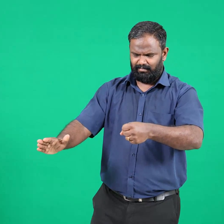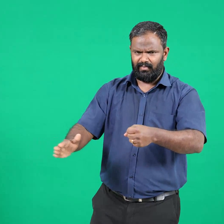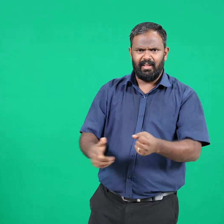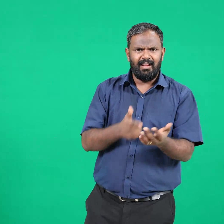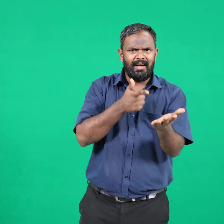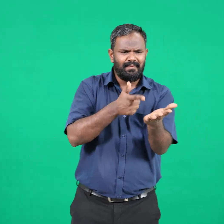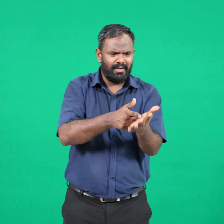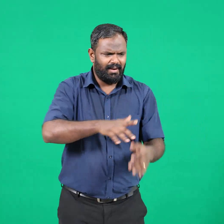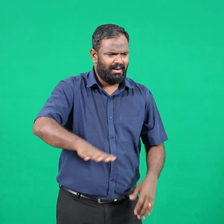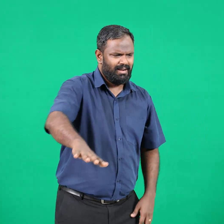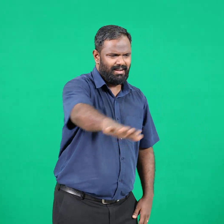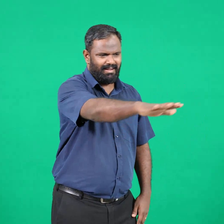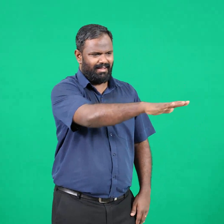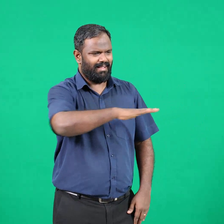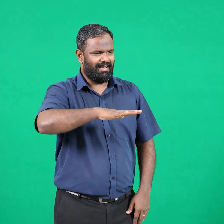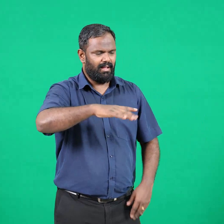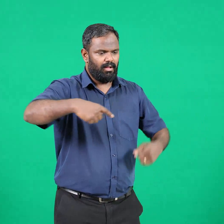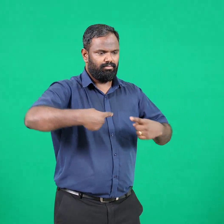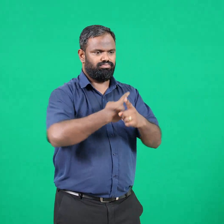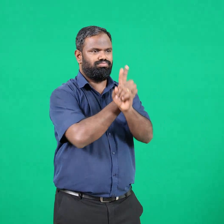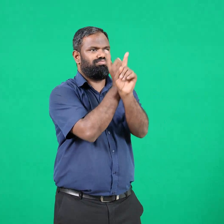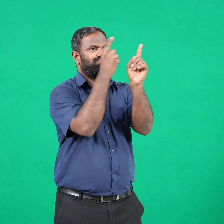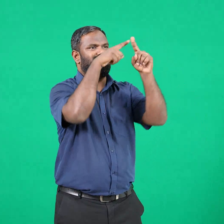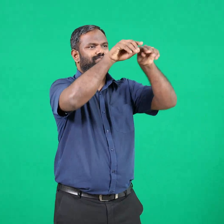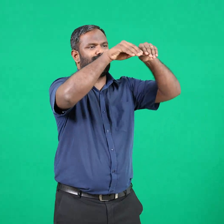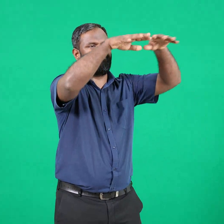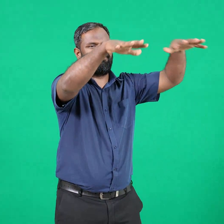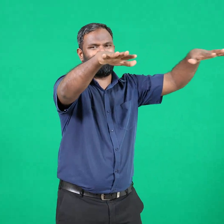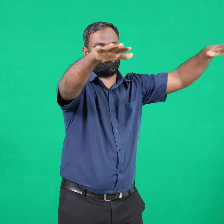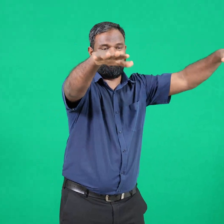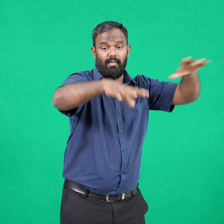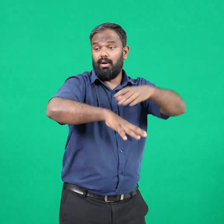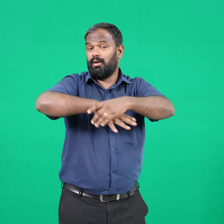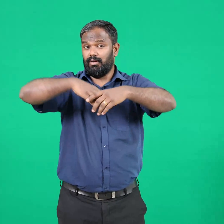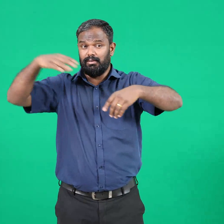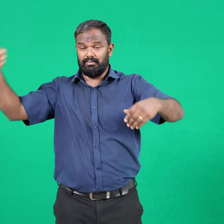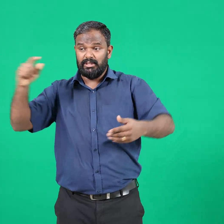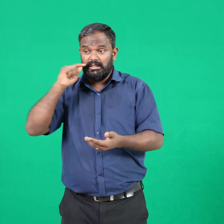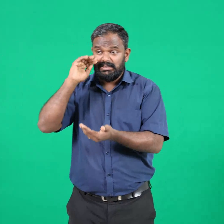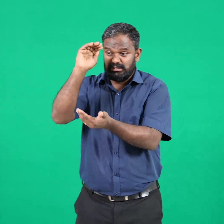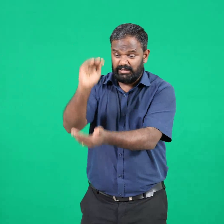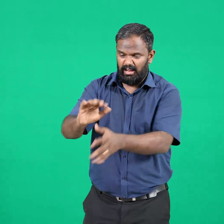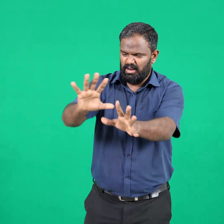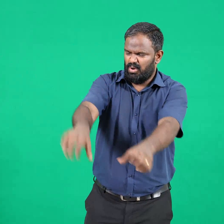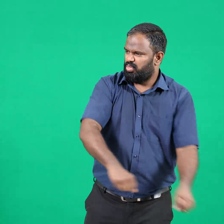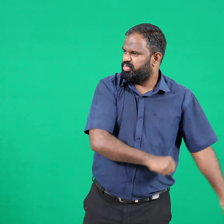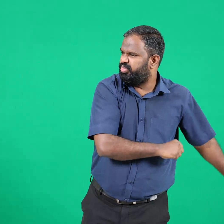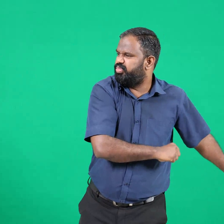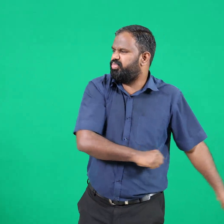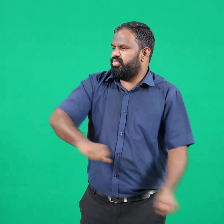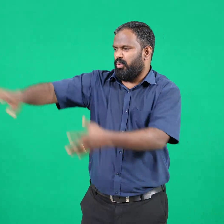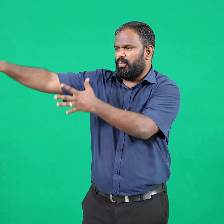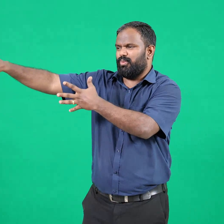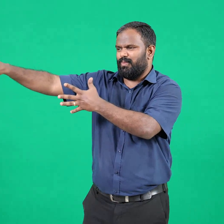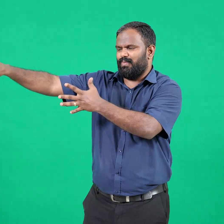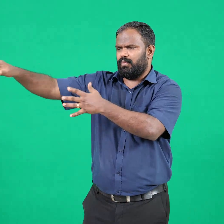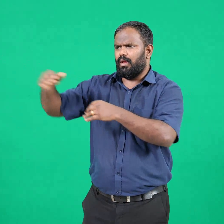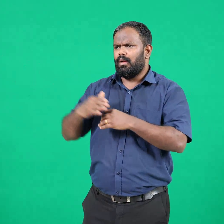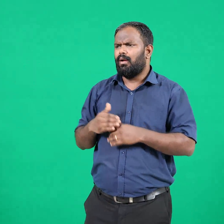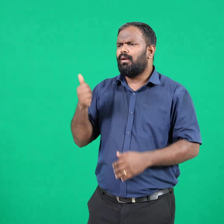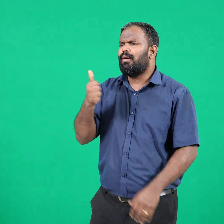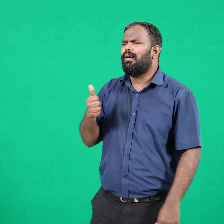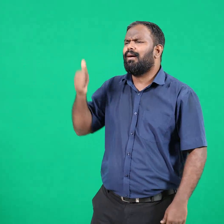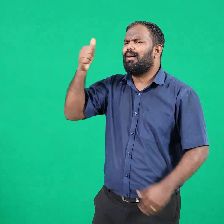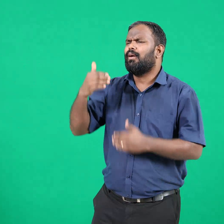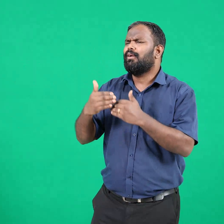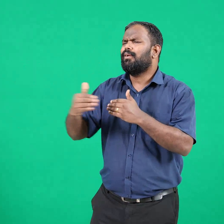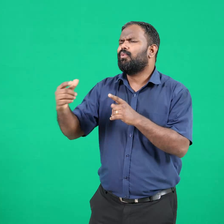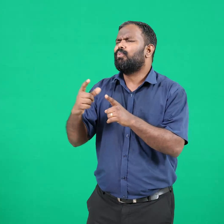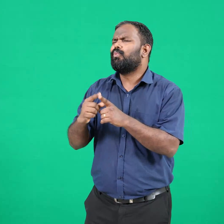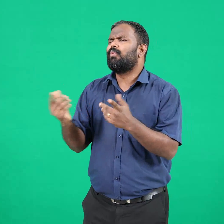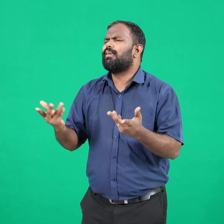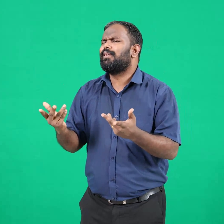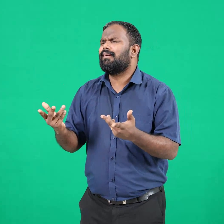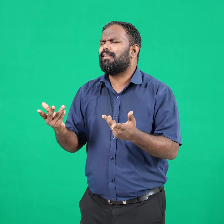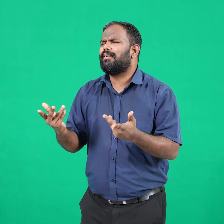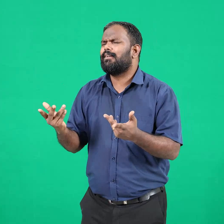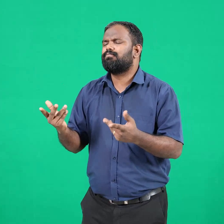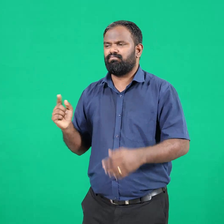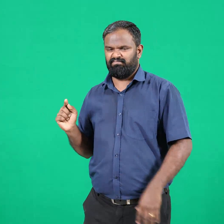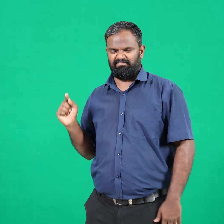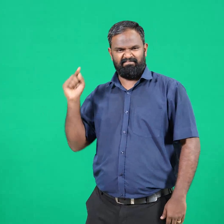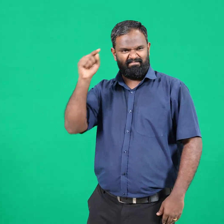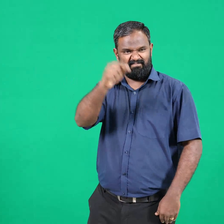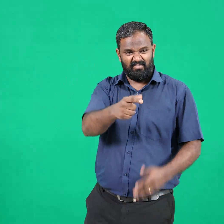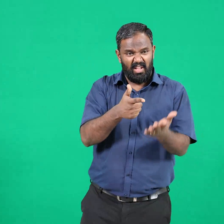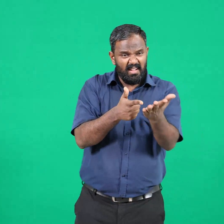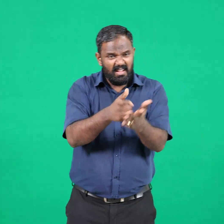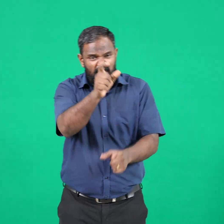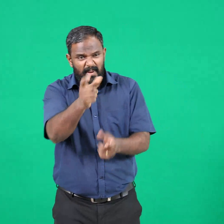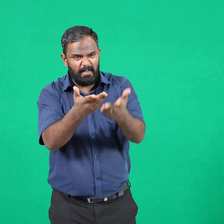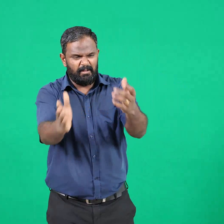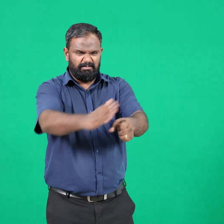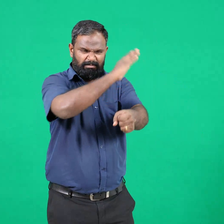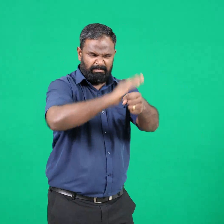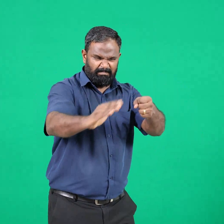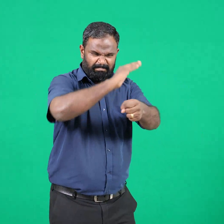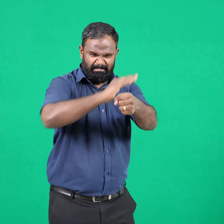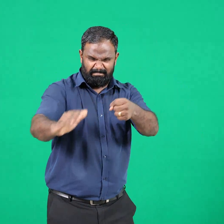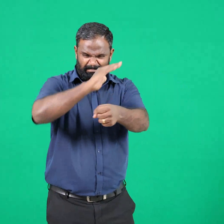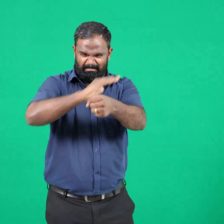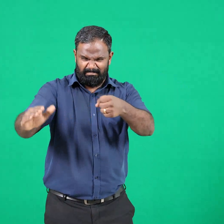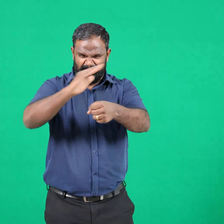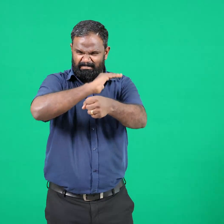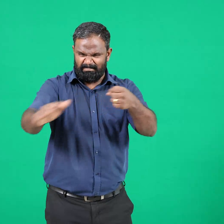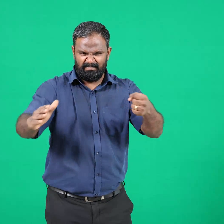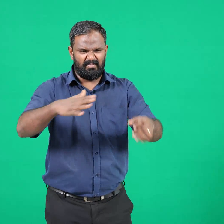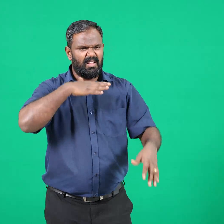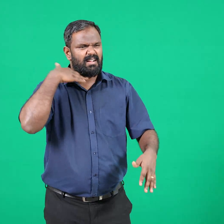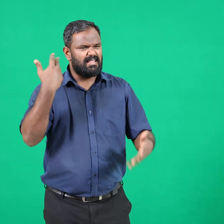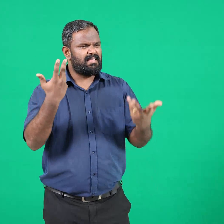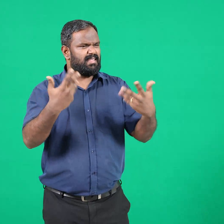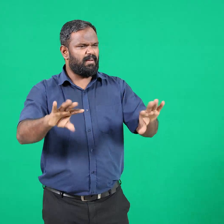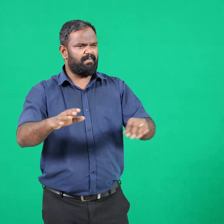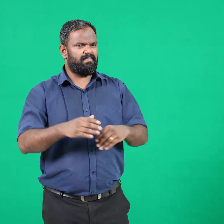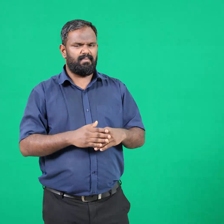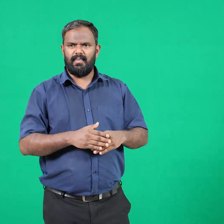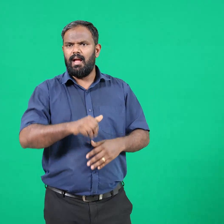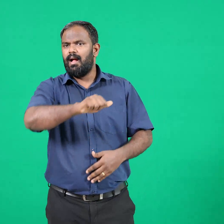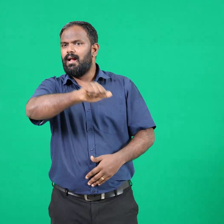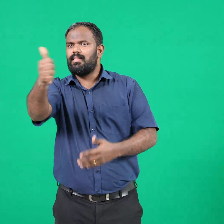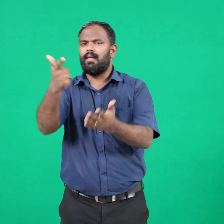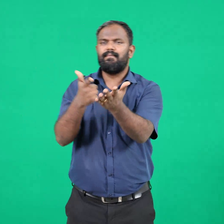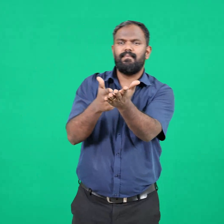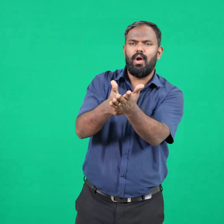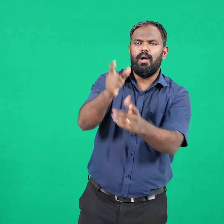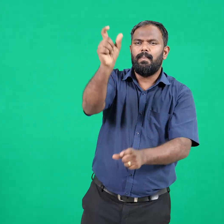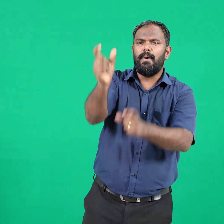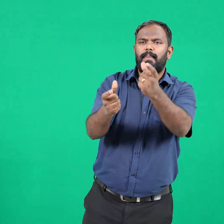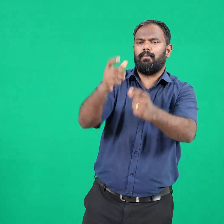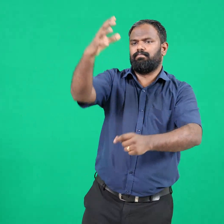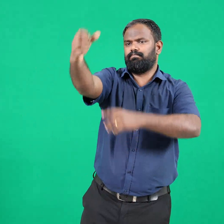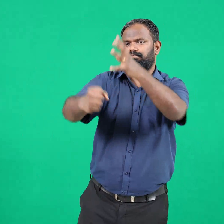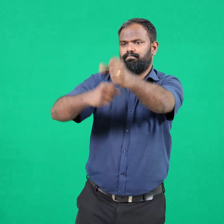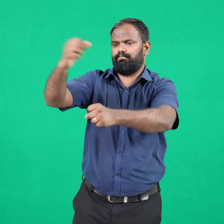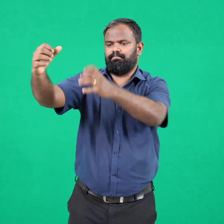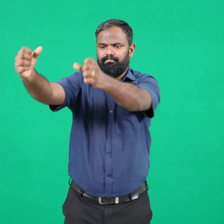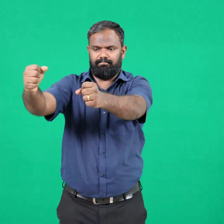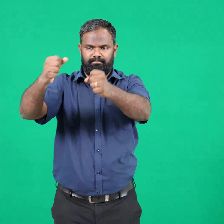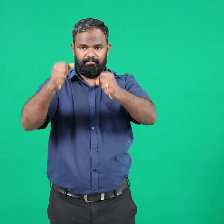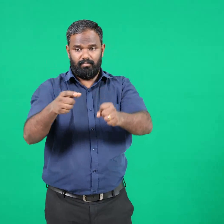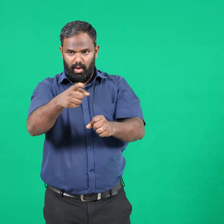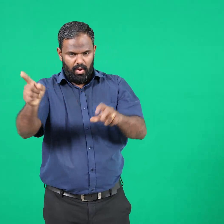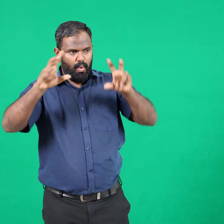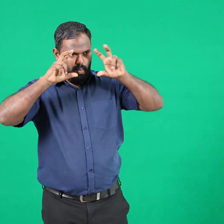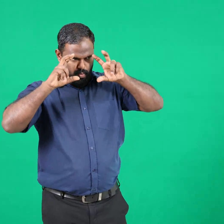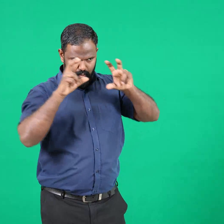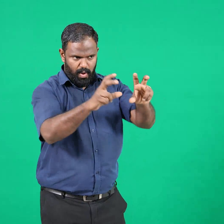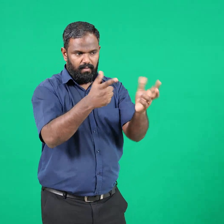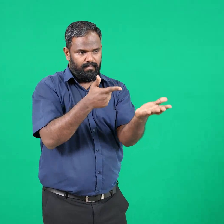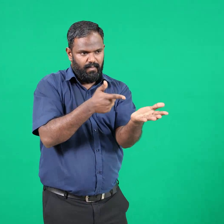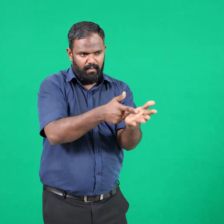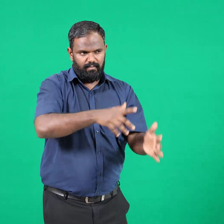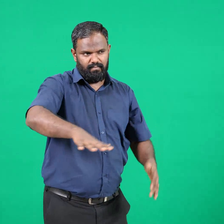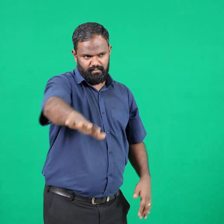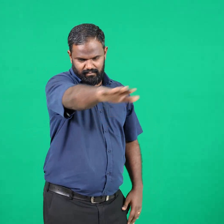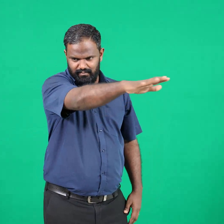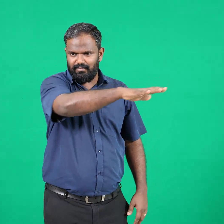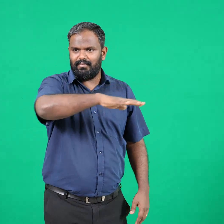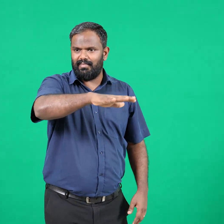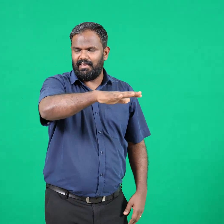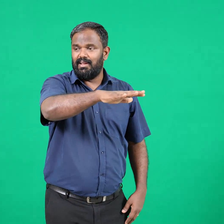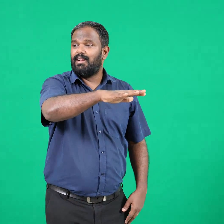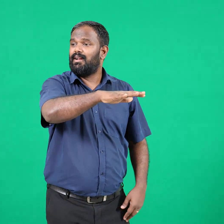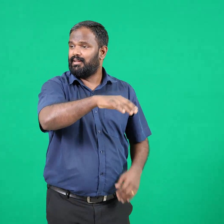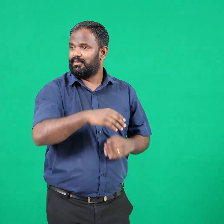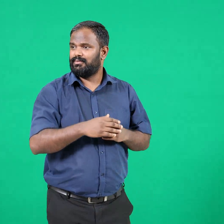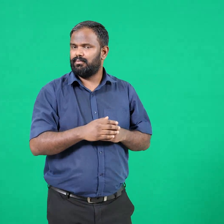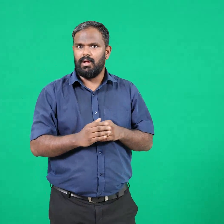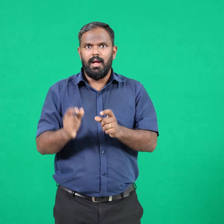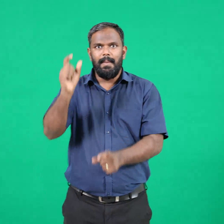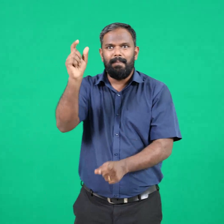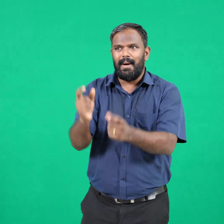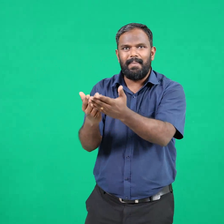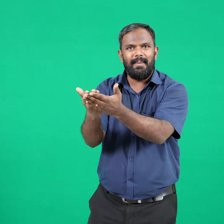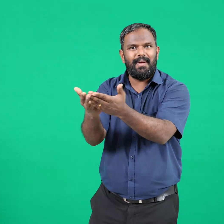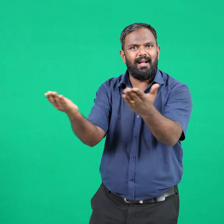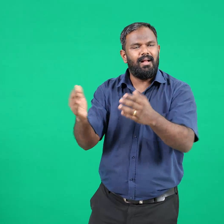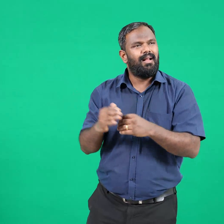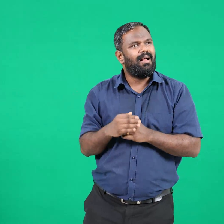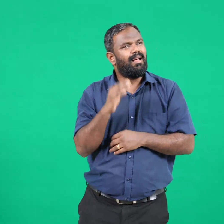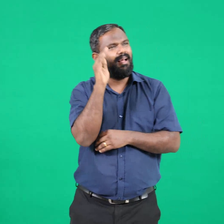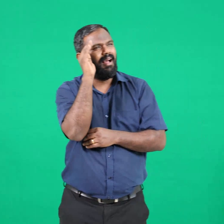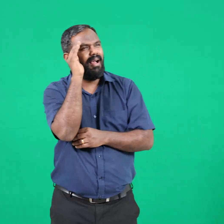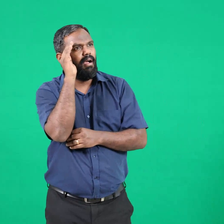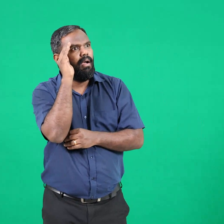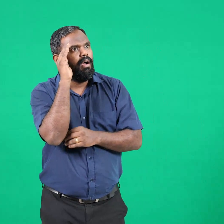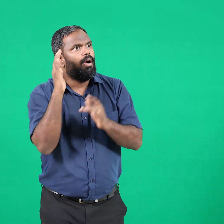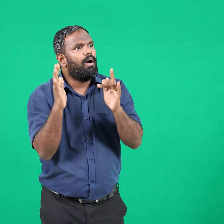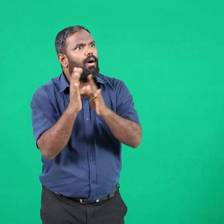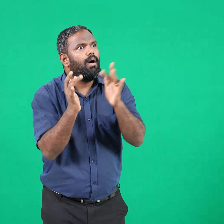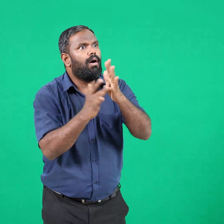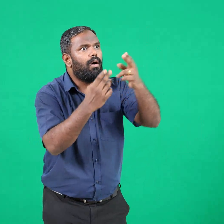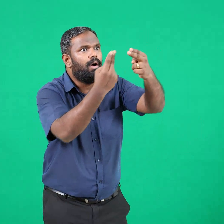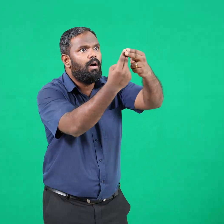What then will the owner of the vineyard do to them? He will come and kill those tenants, and will give the vineyard to others."